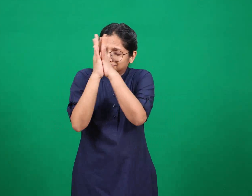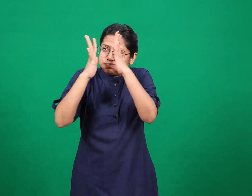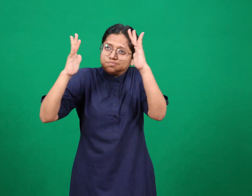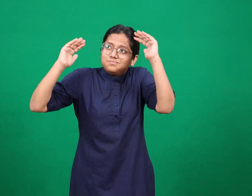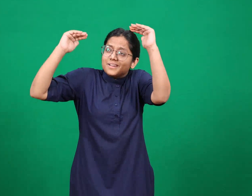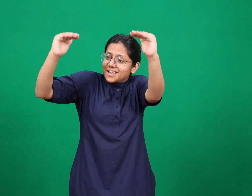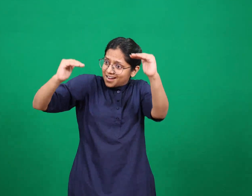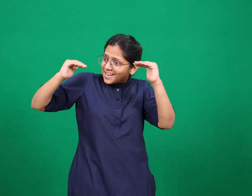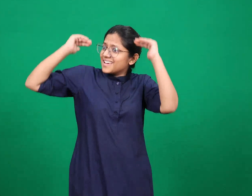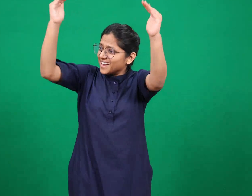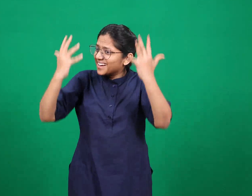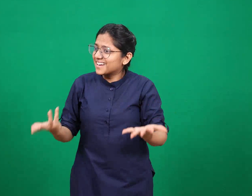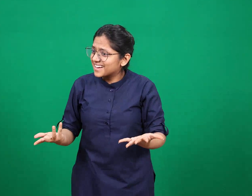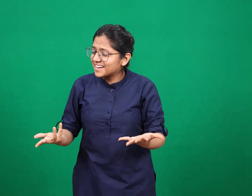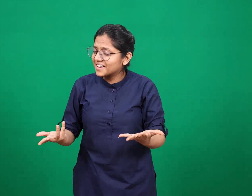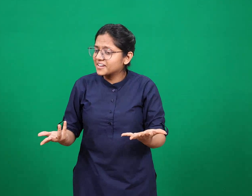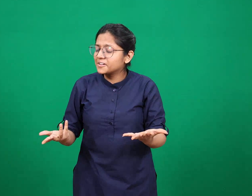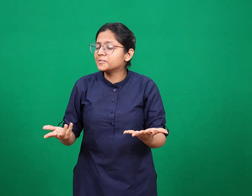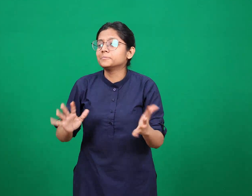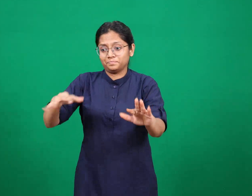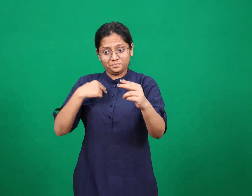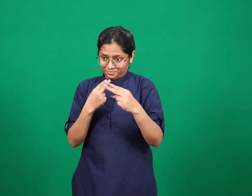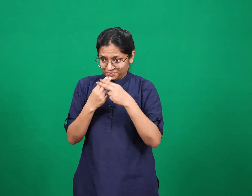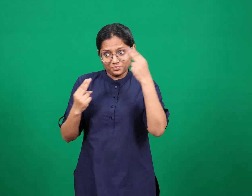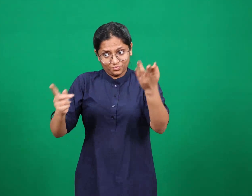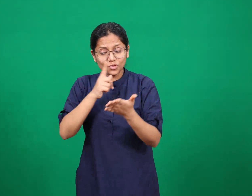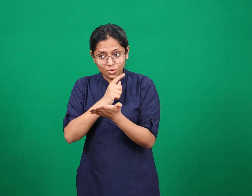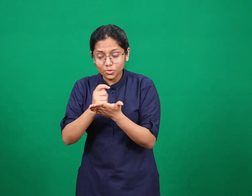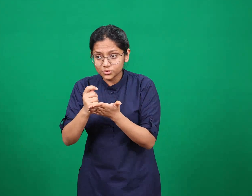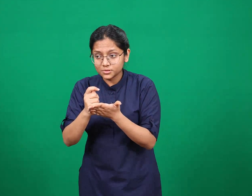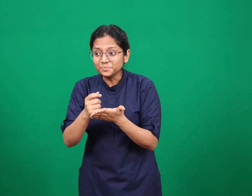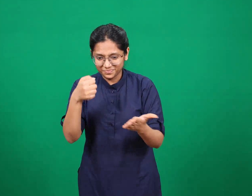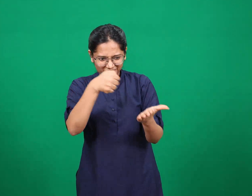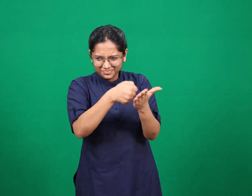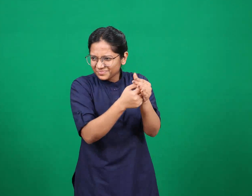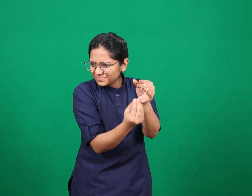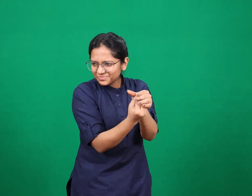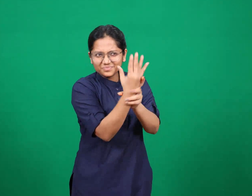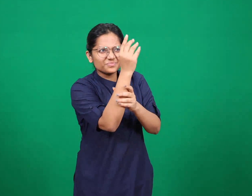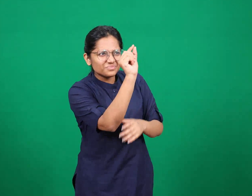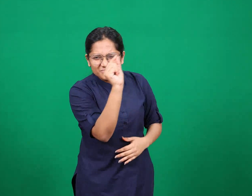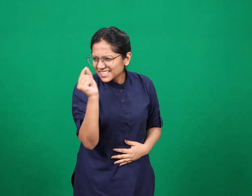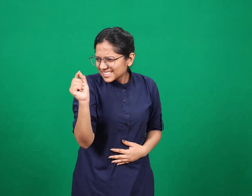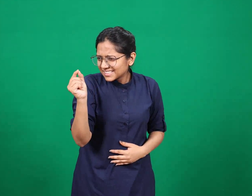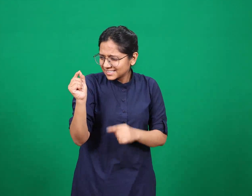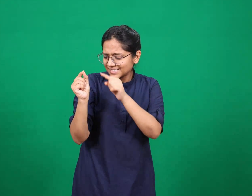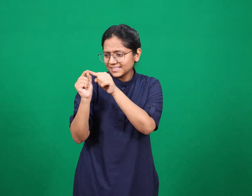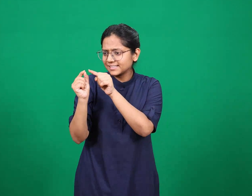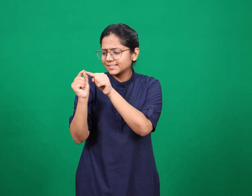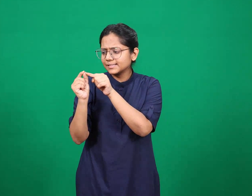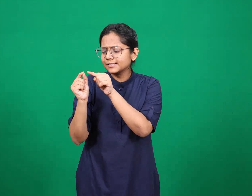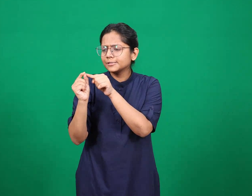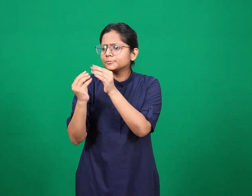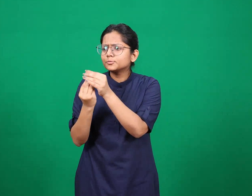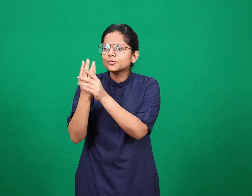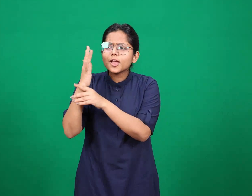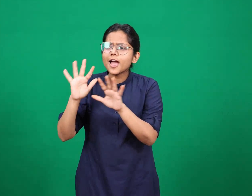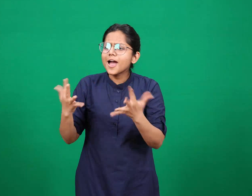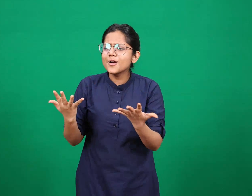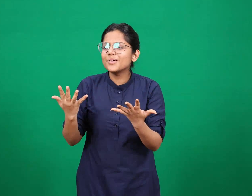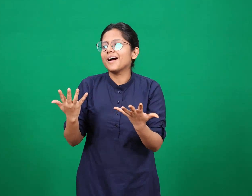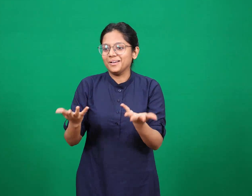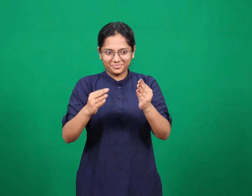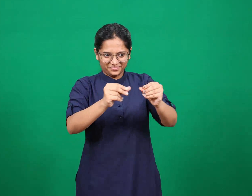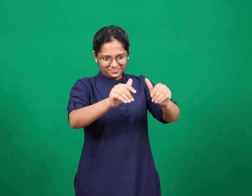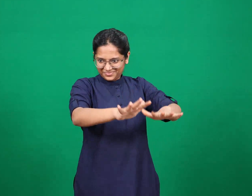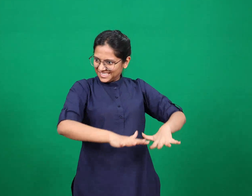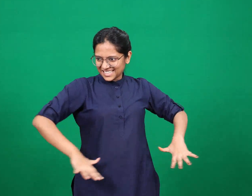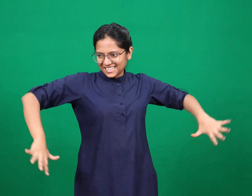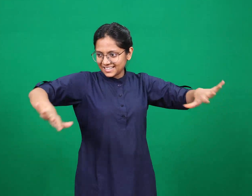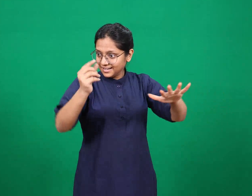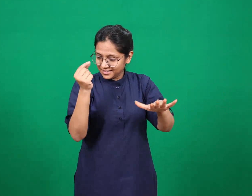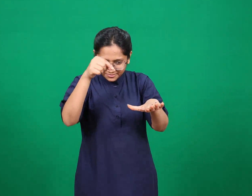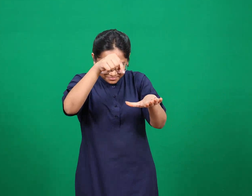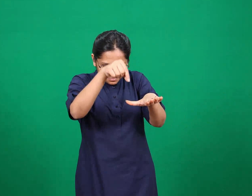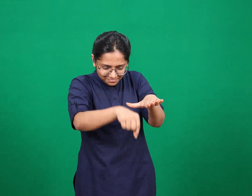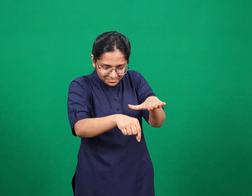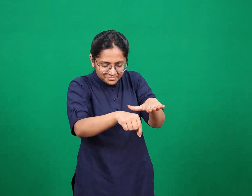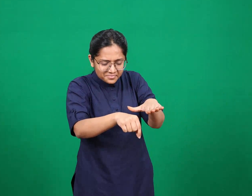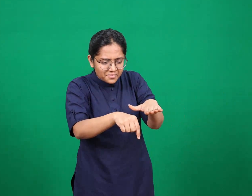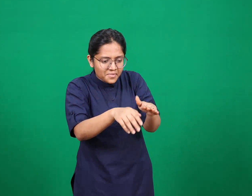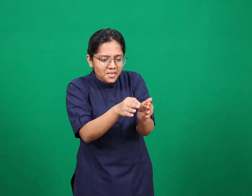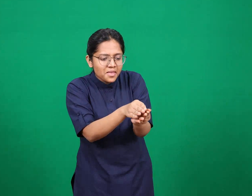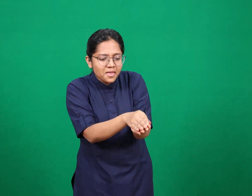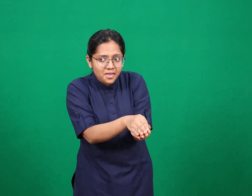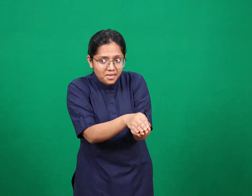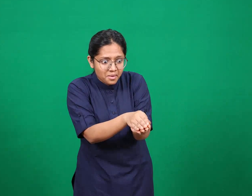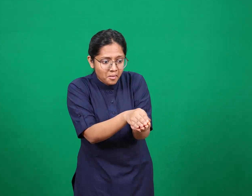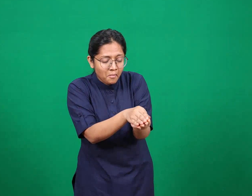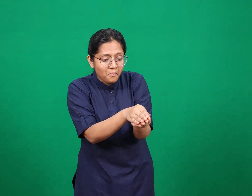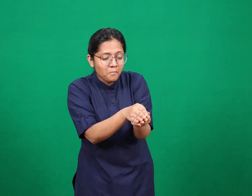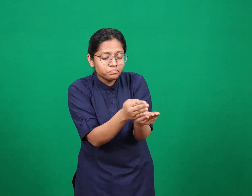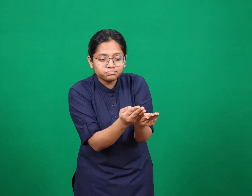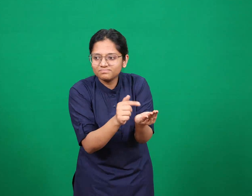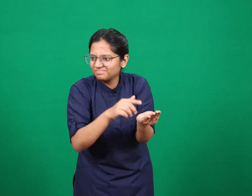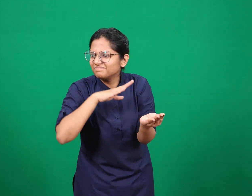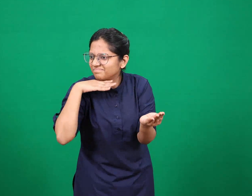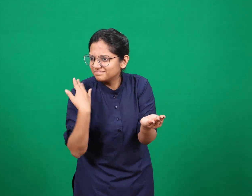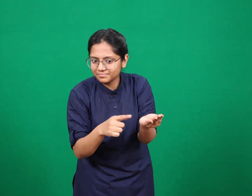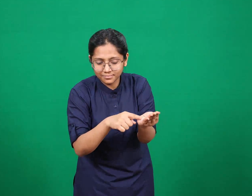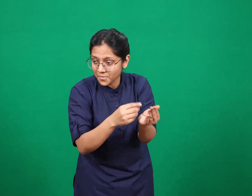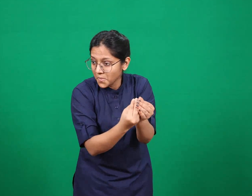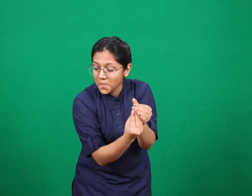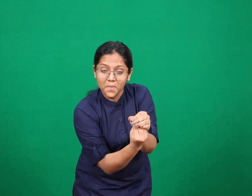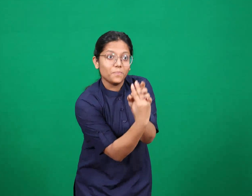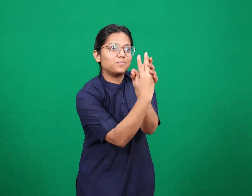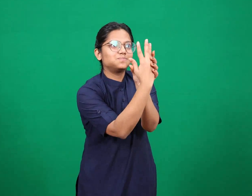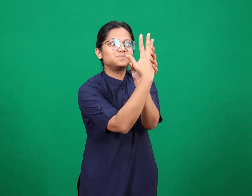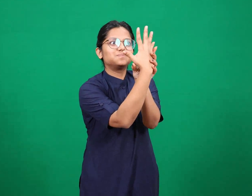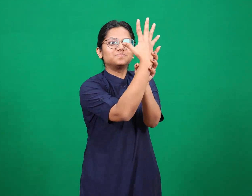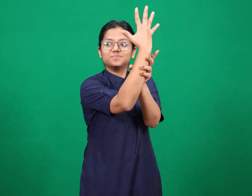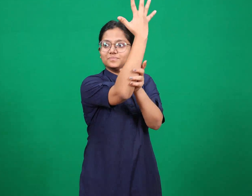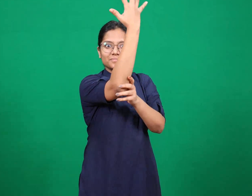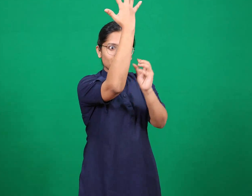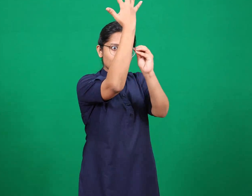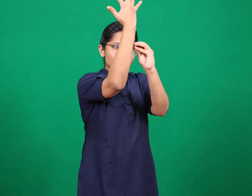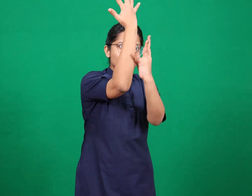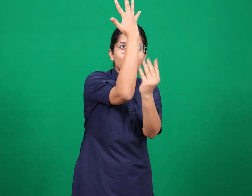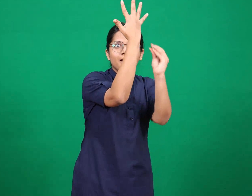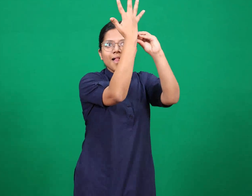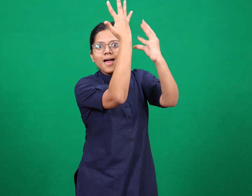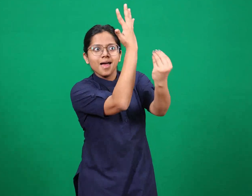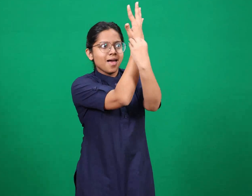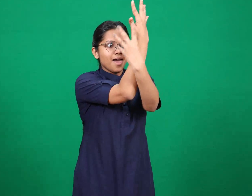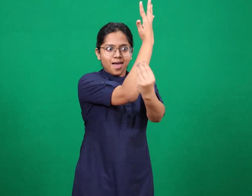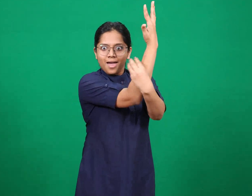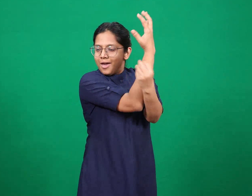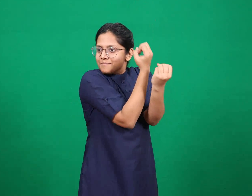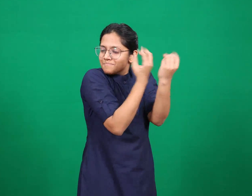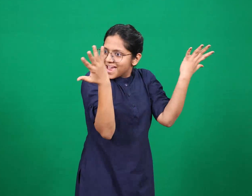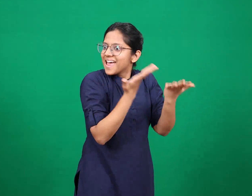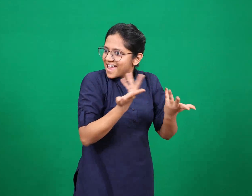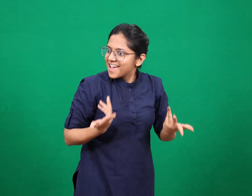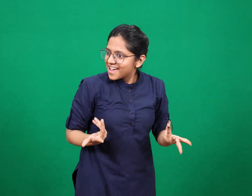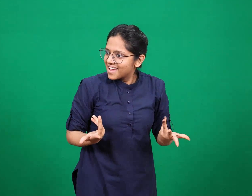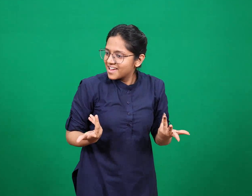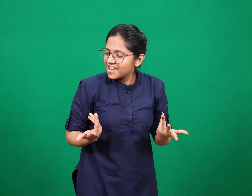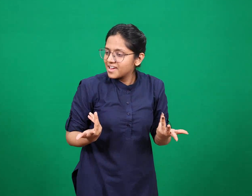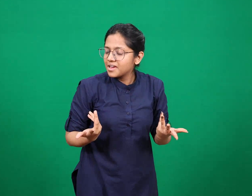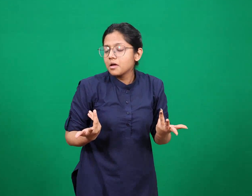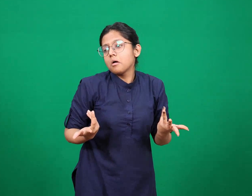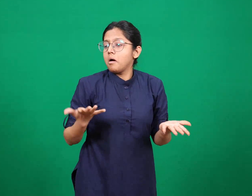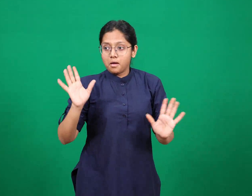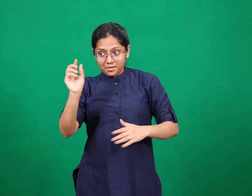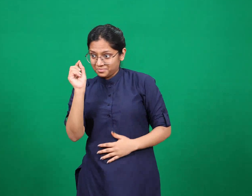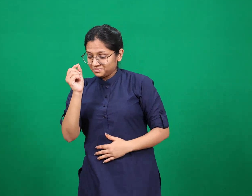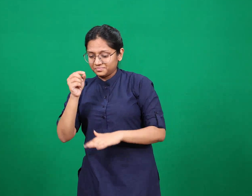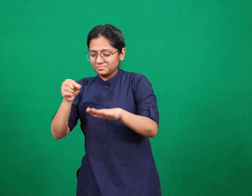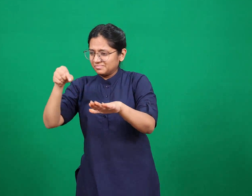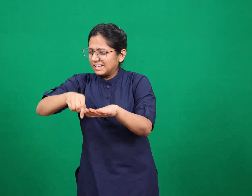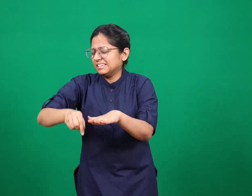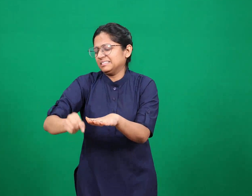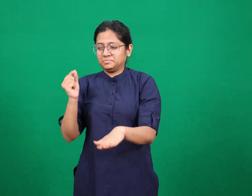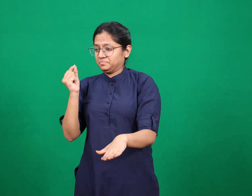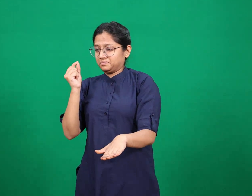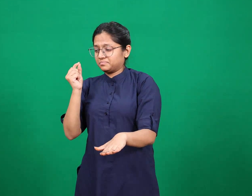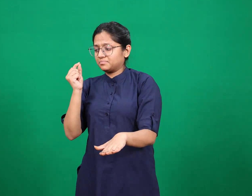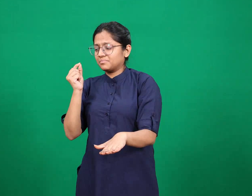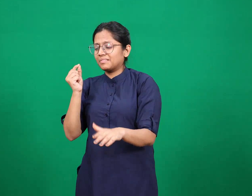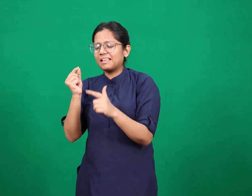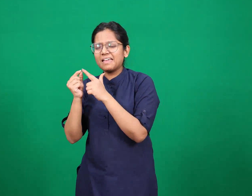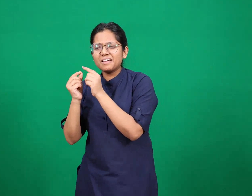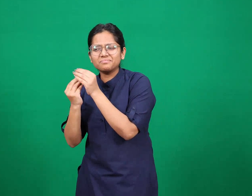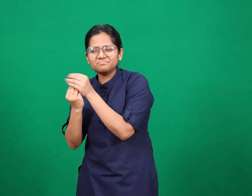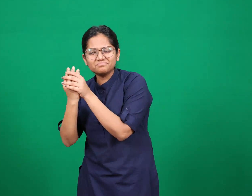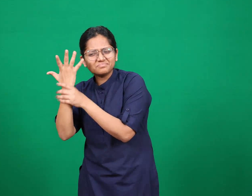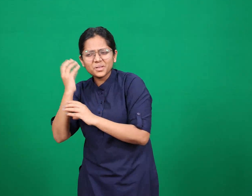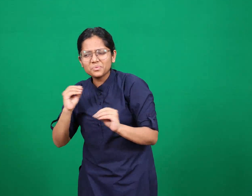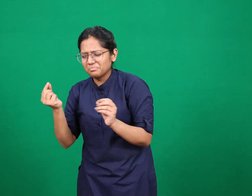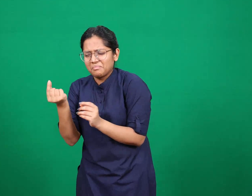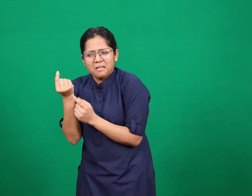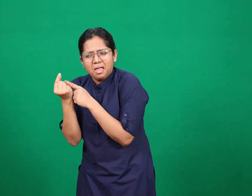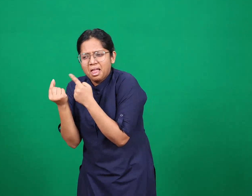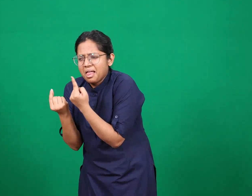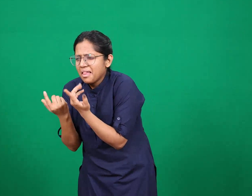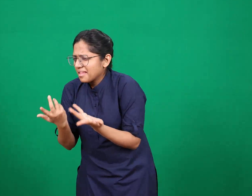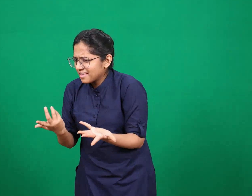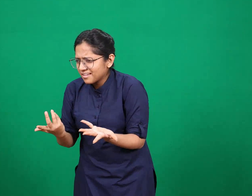Truly, truly, I tell you, unless a kernel of wheat falls to the ground and dies, it remains only a seed;